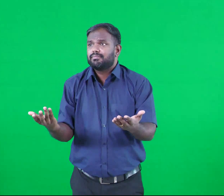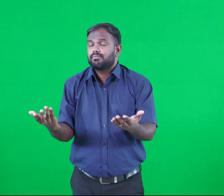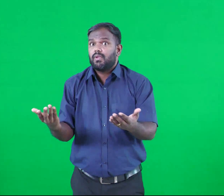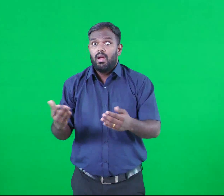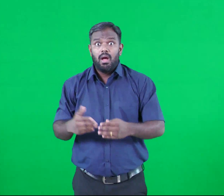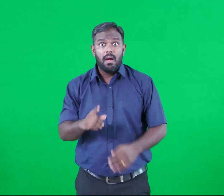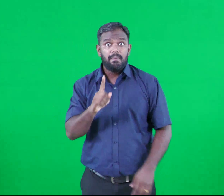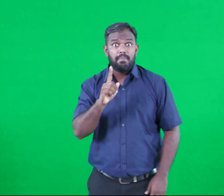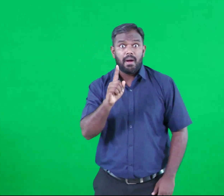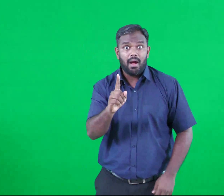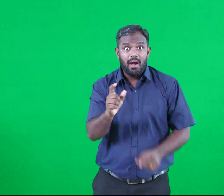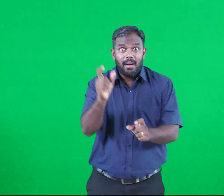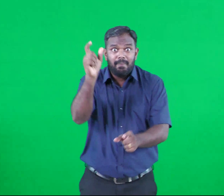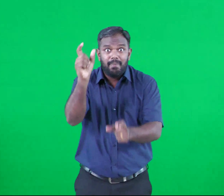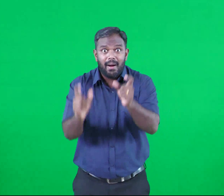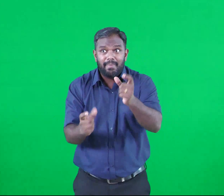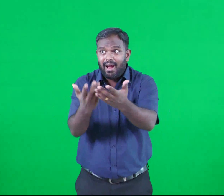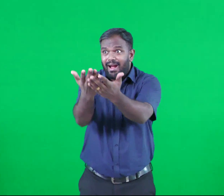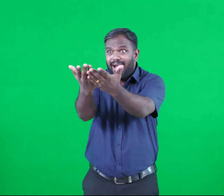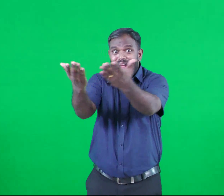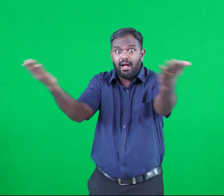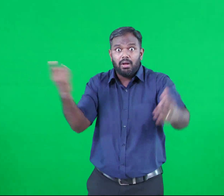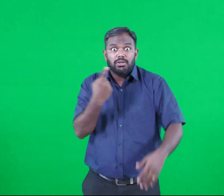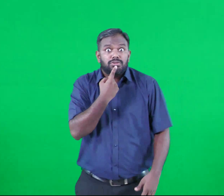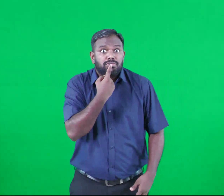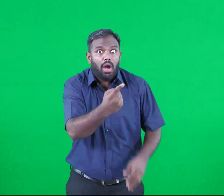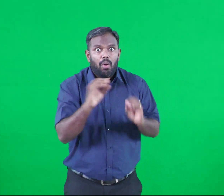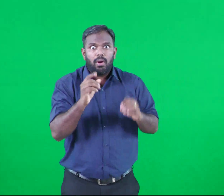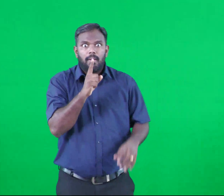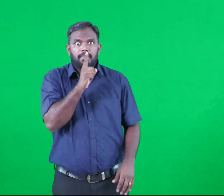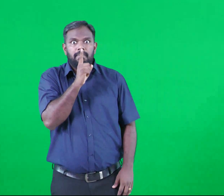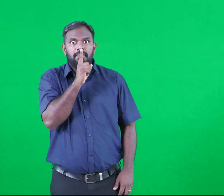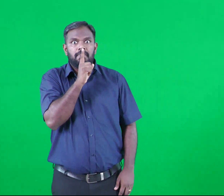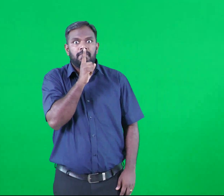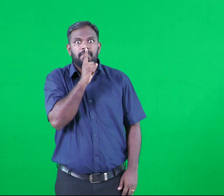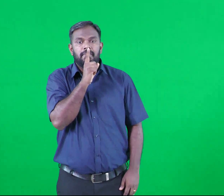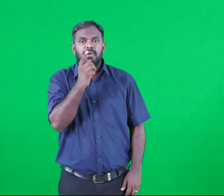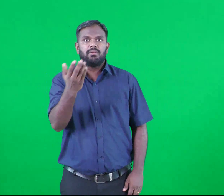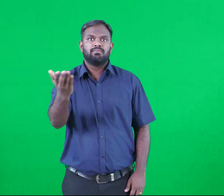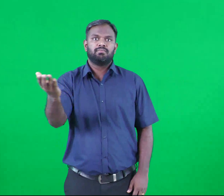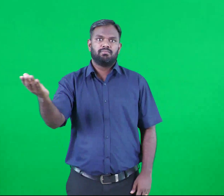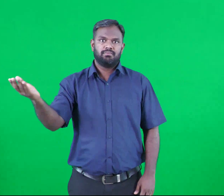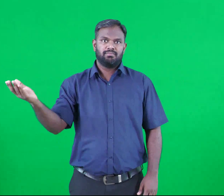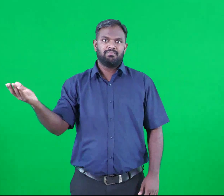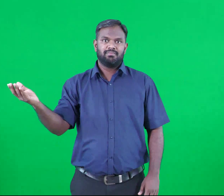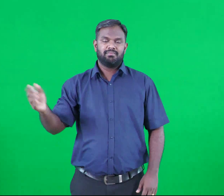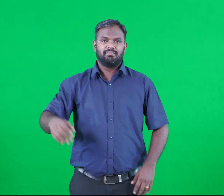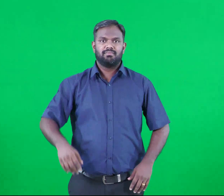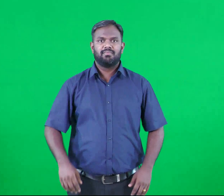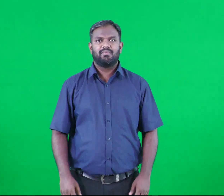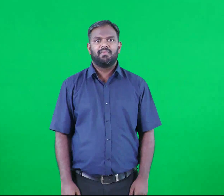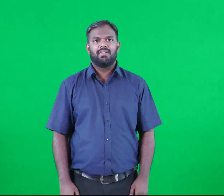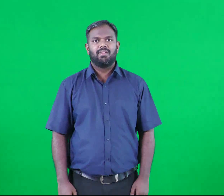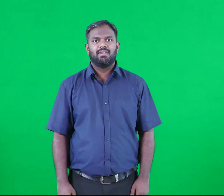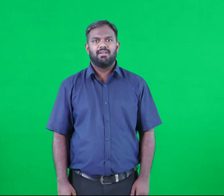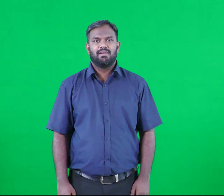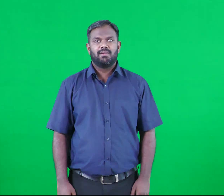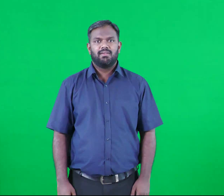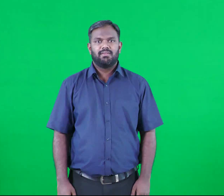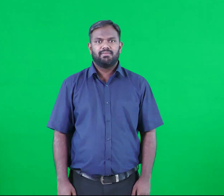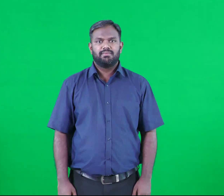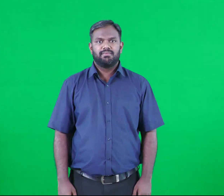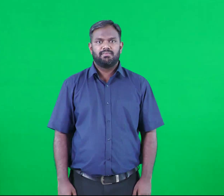But they were silent.